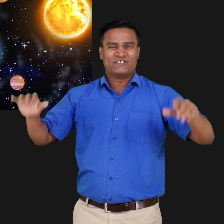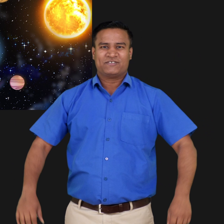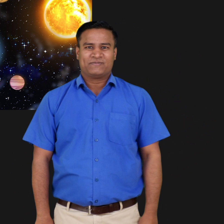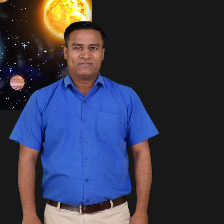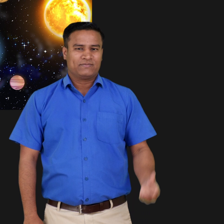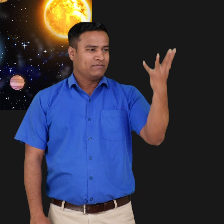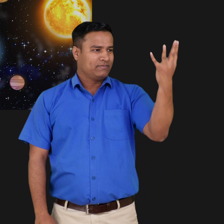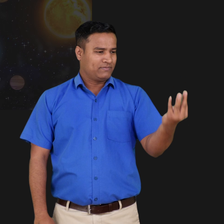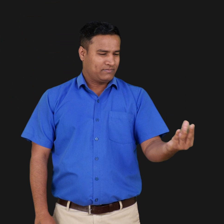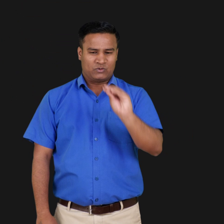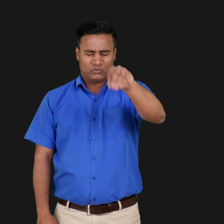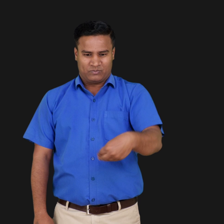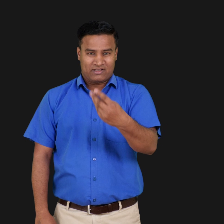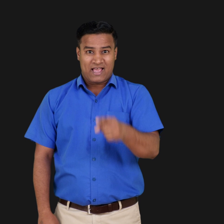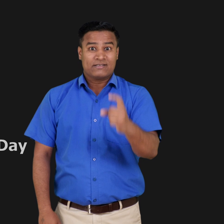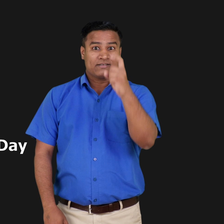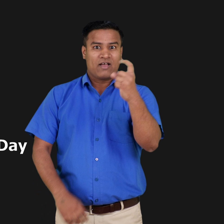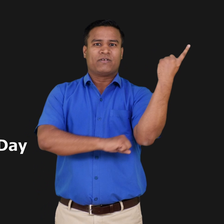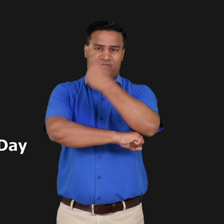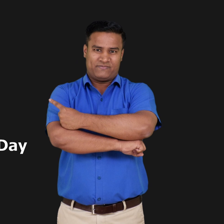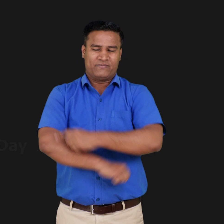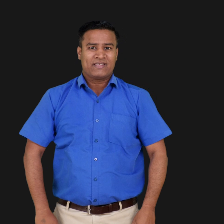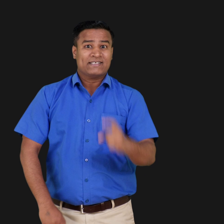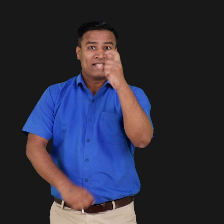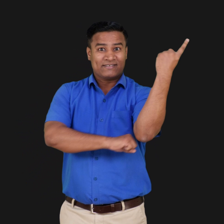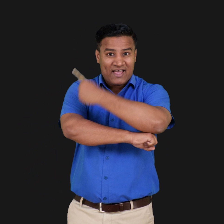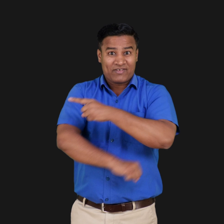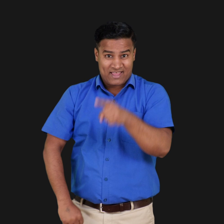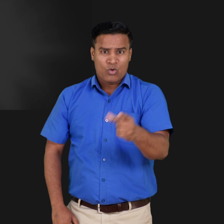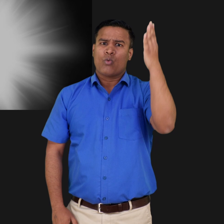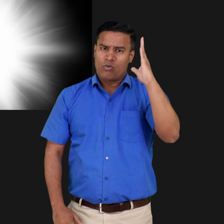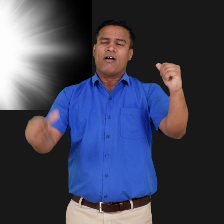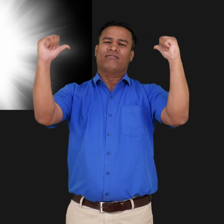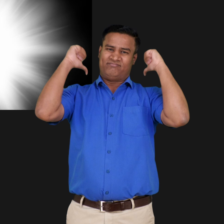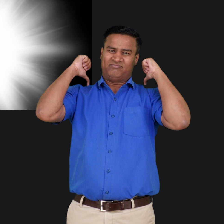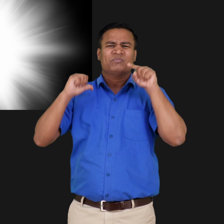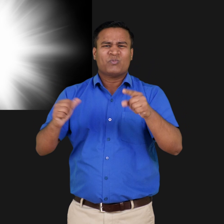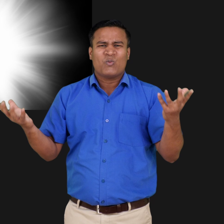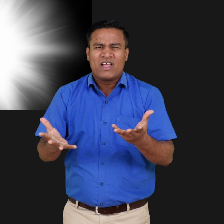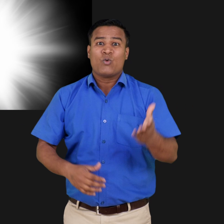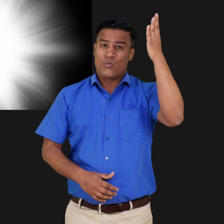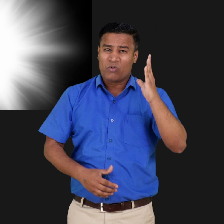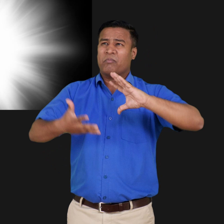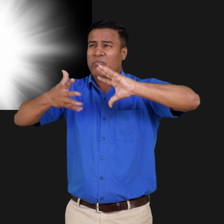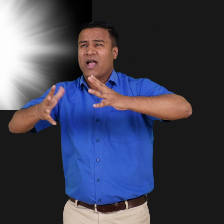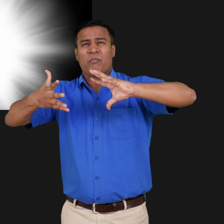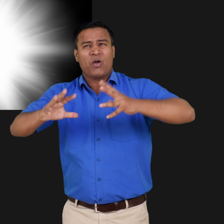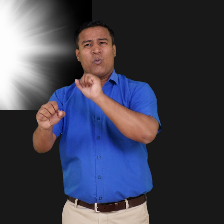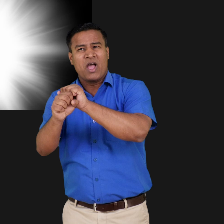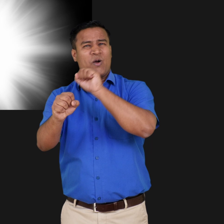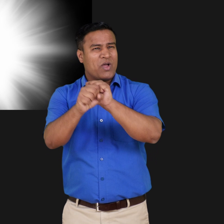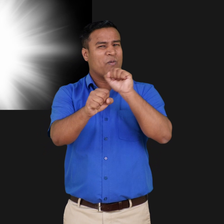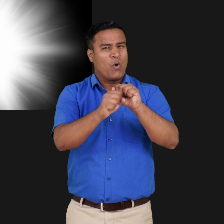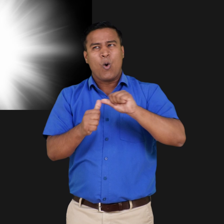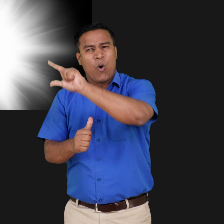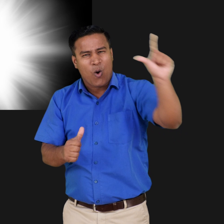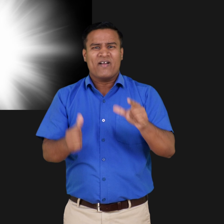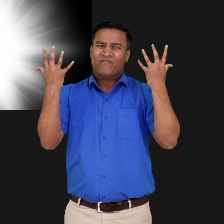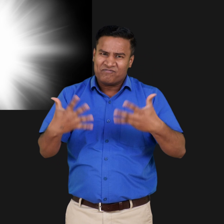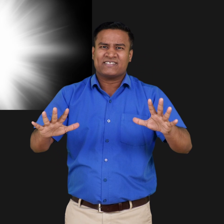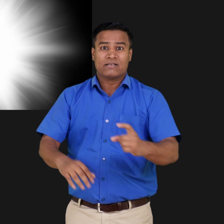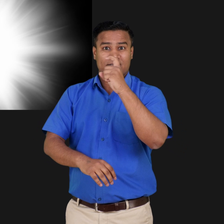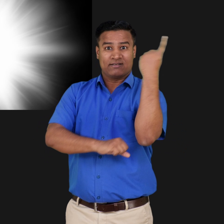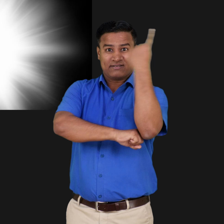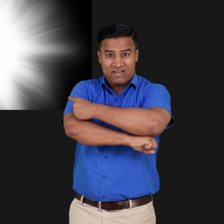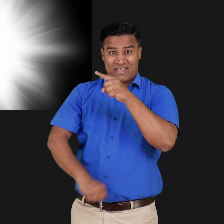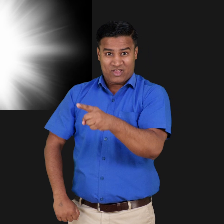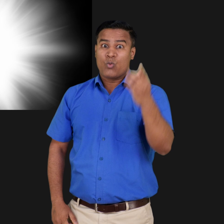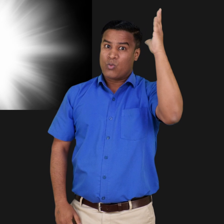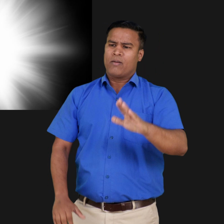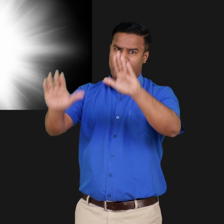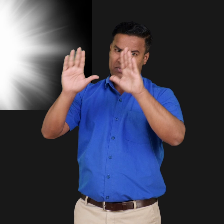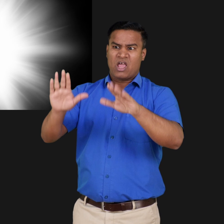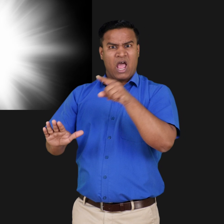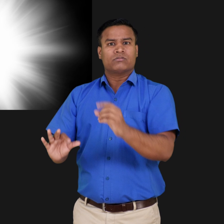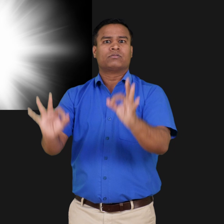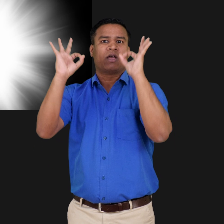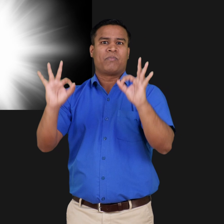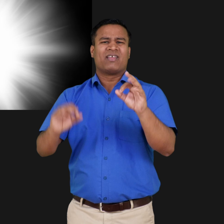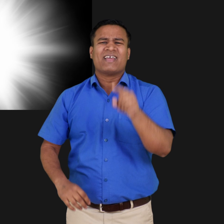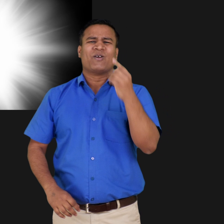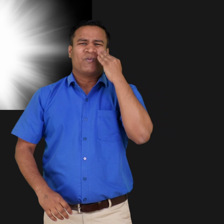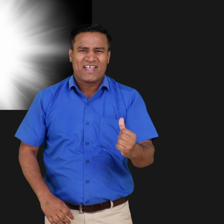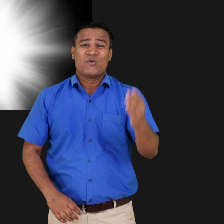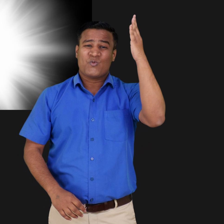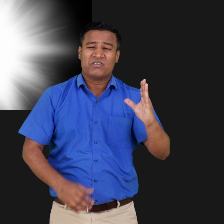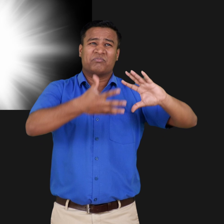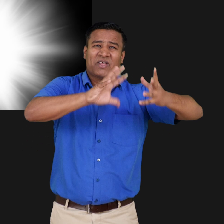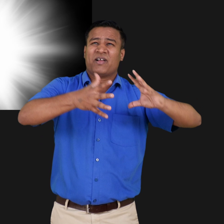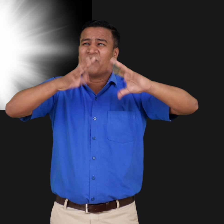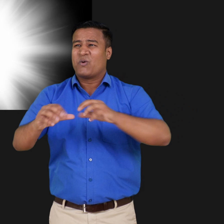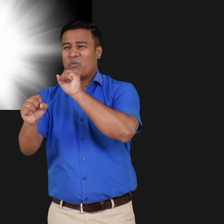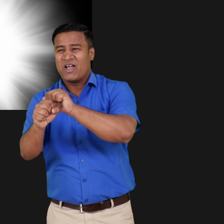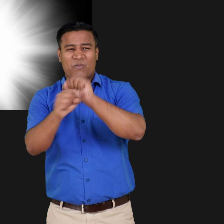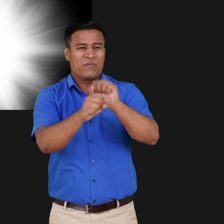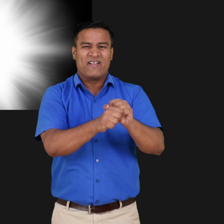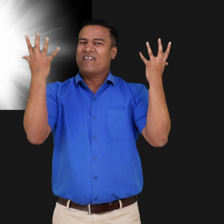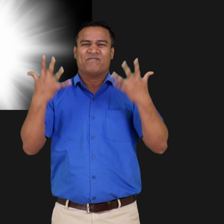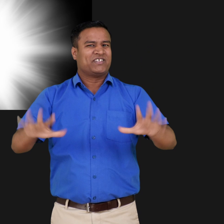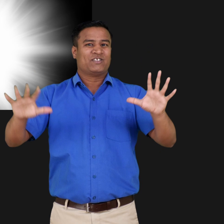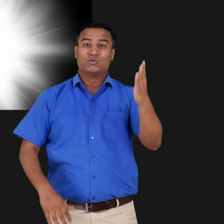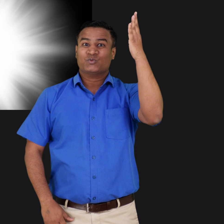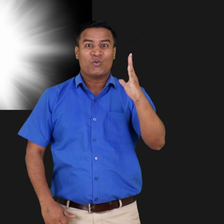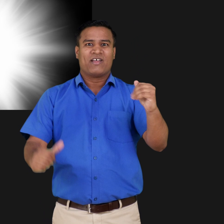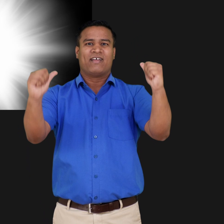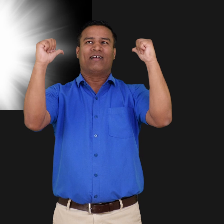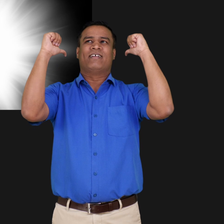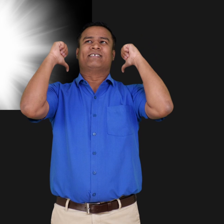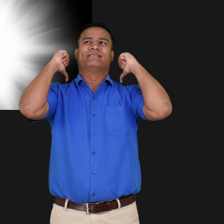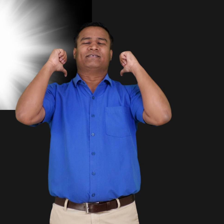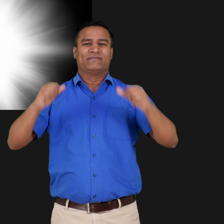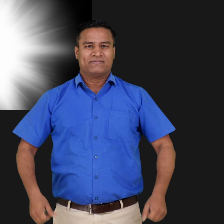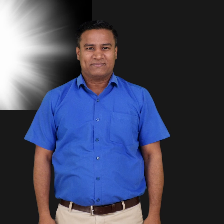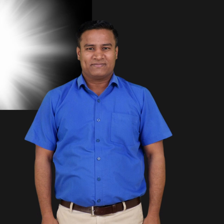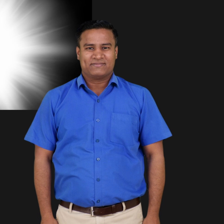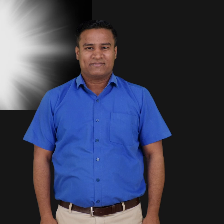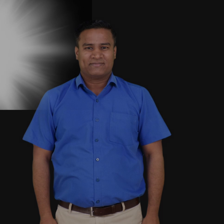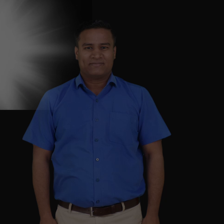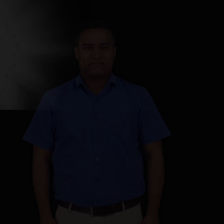Then God blessed the seventh day and sanctified it, because on that day He rested from all the work of creation that He had accomplished.